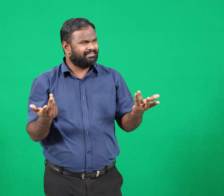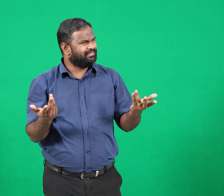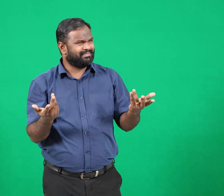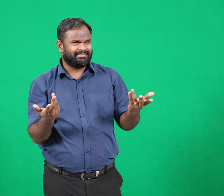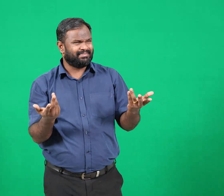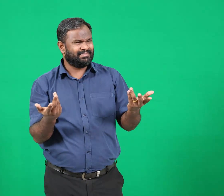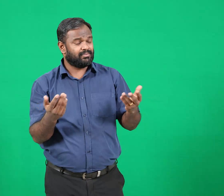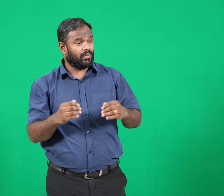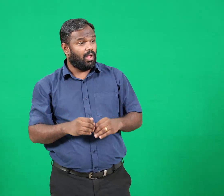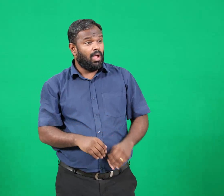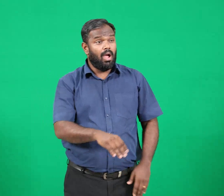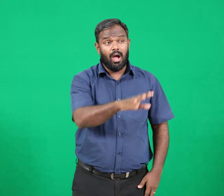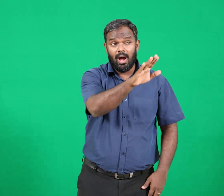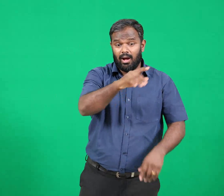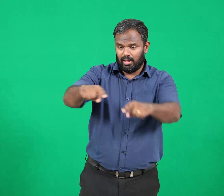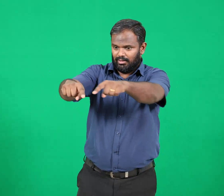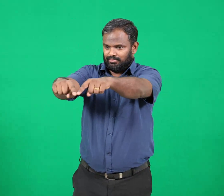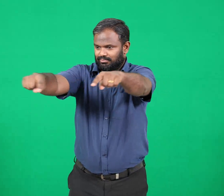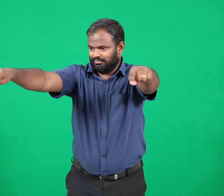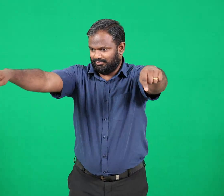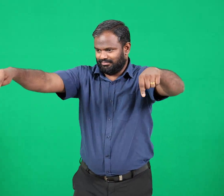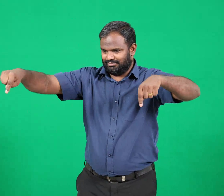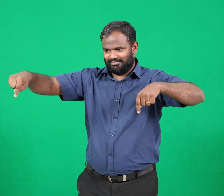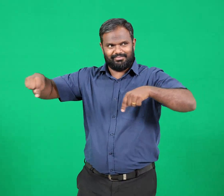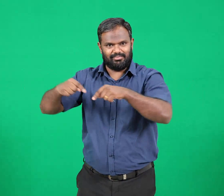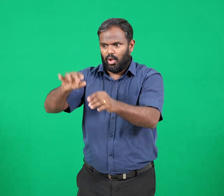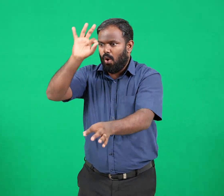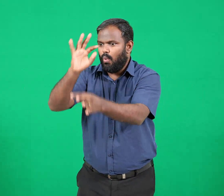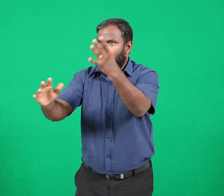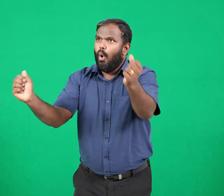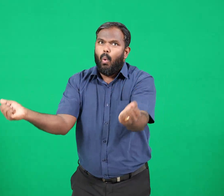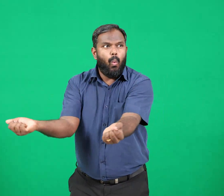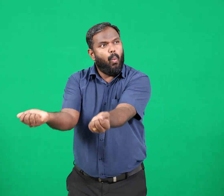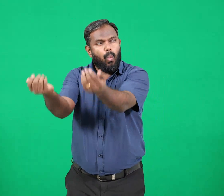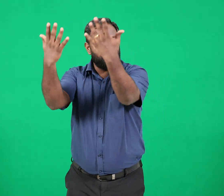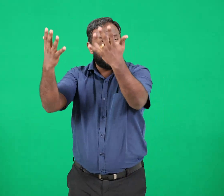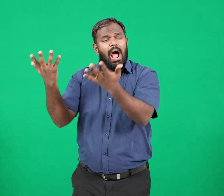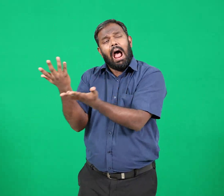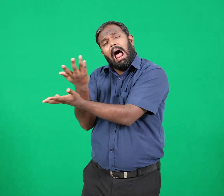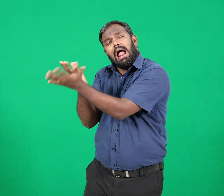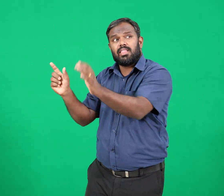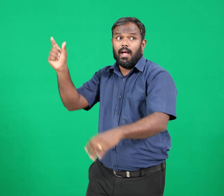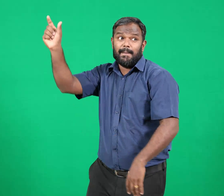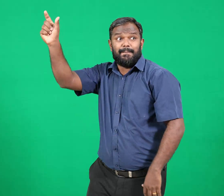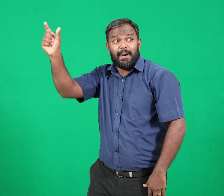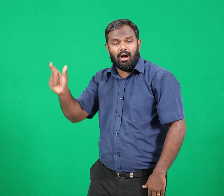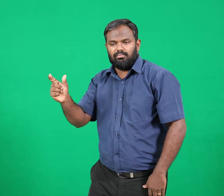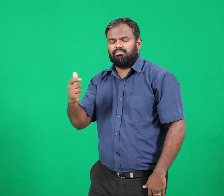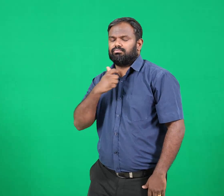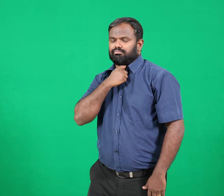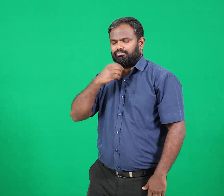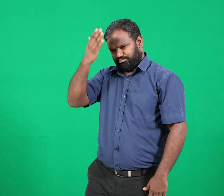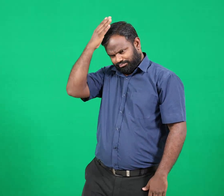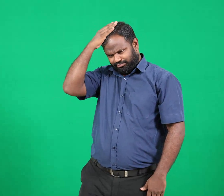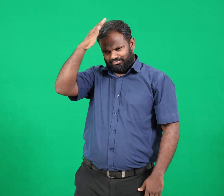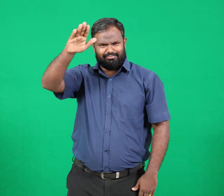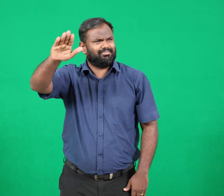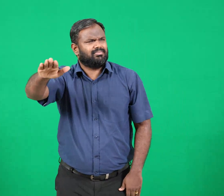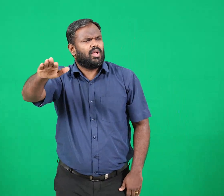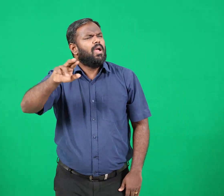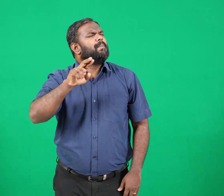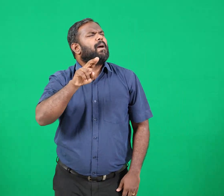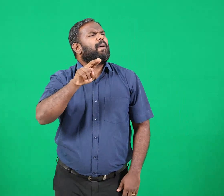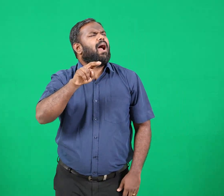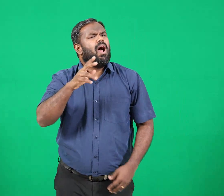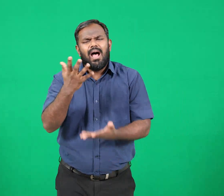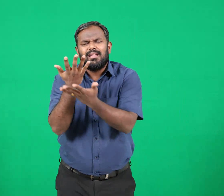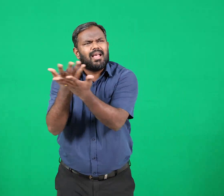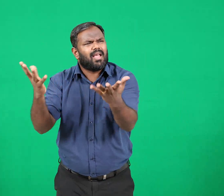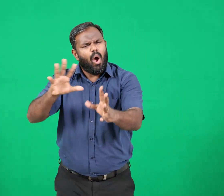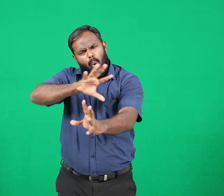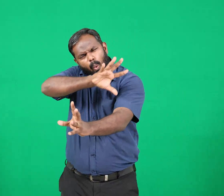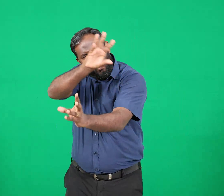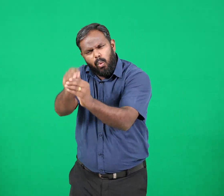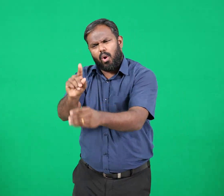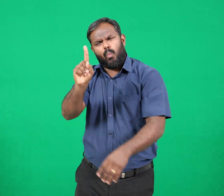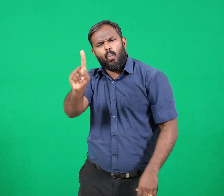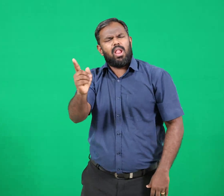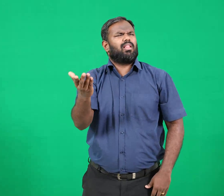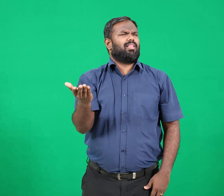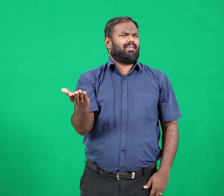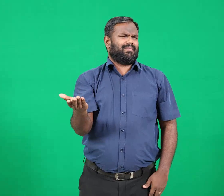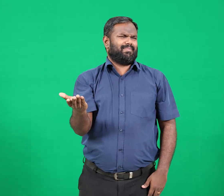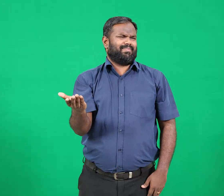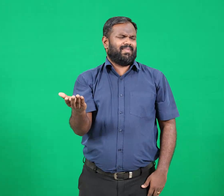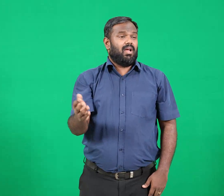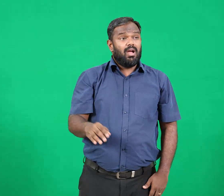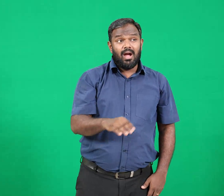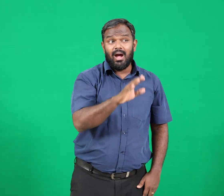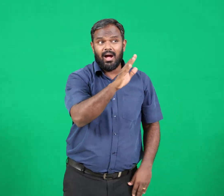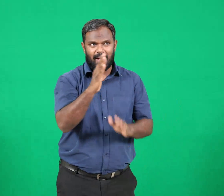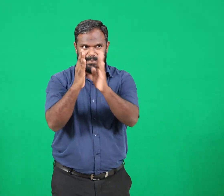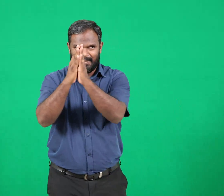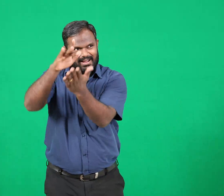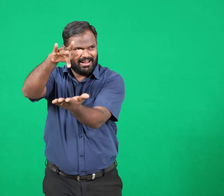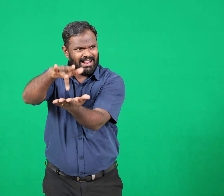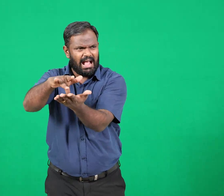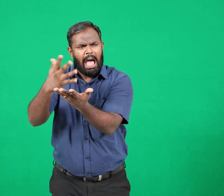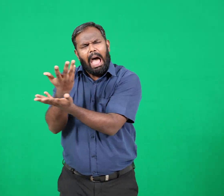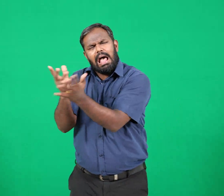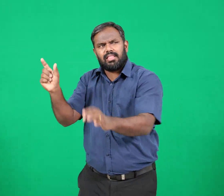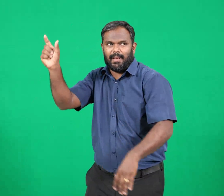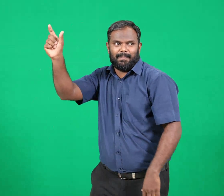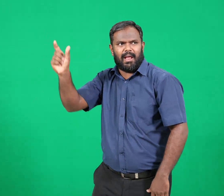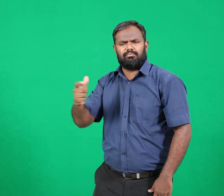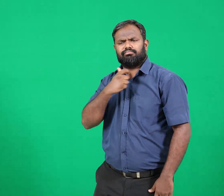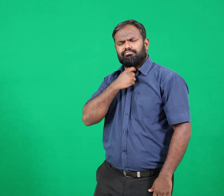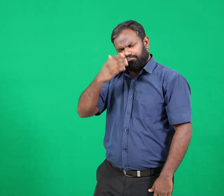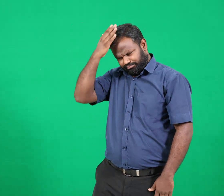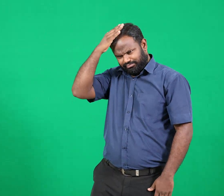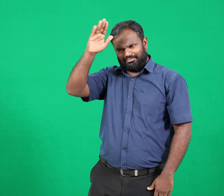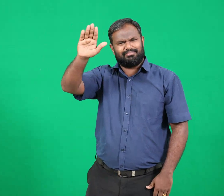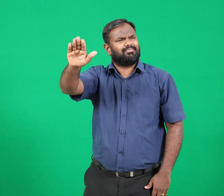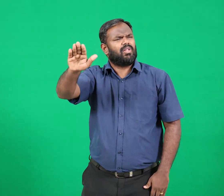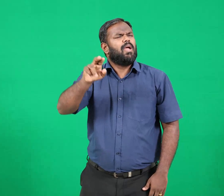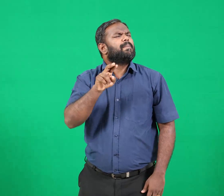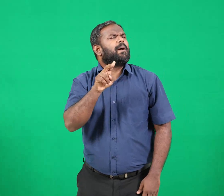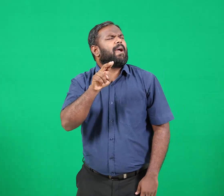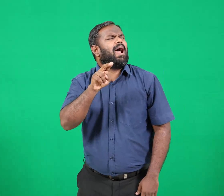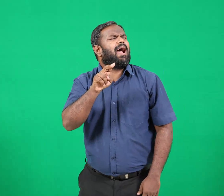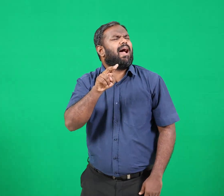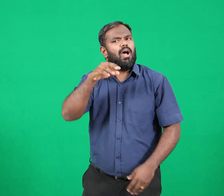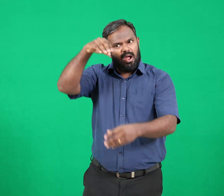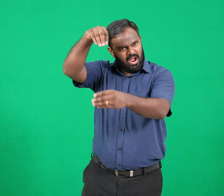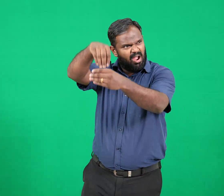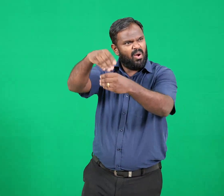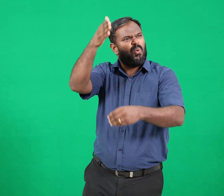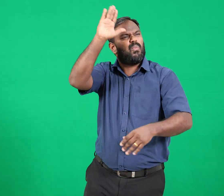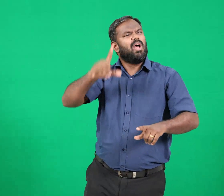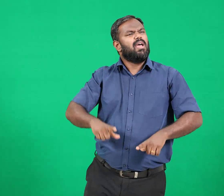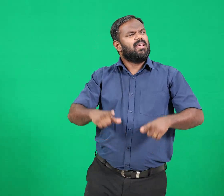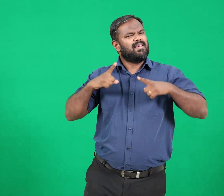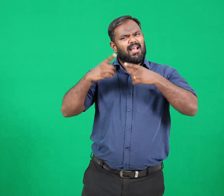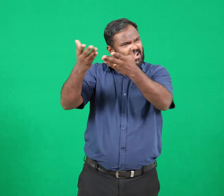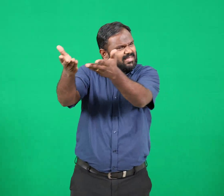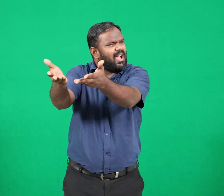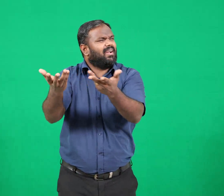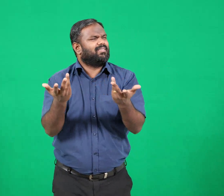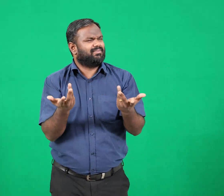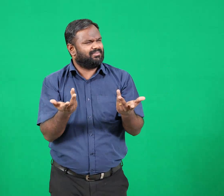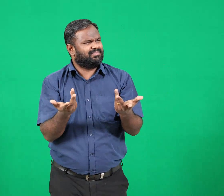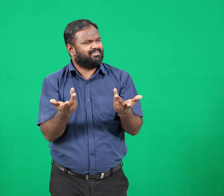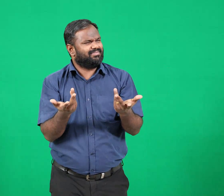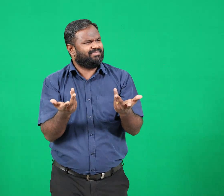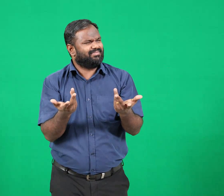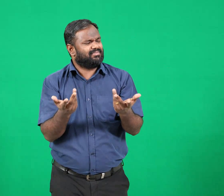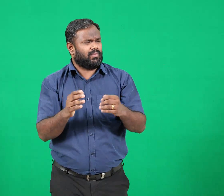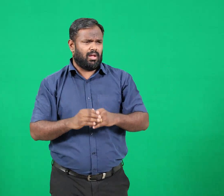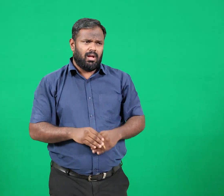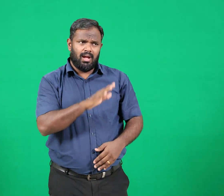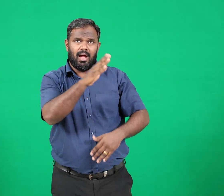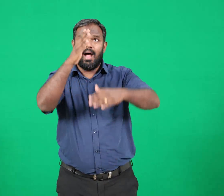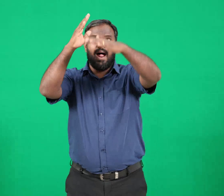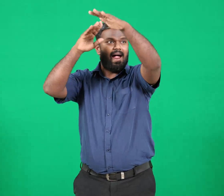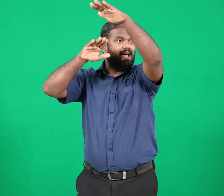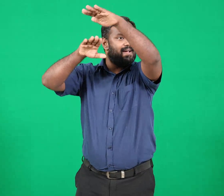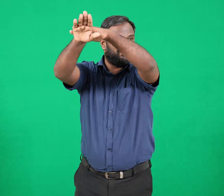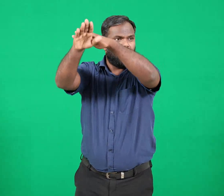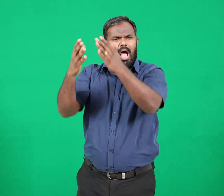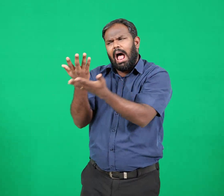And he who swears by the temple swears by it and by the One who dwells in it.